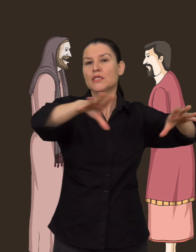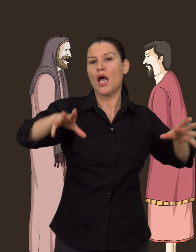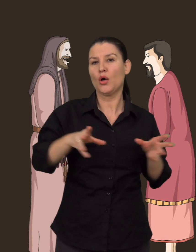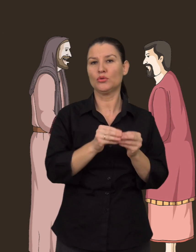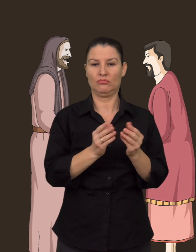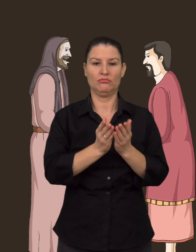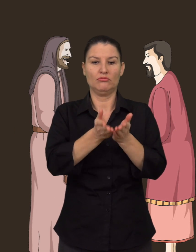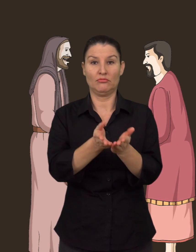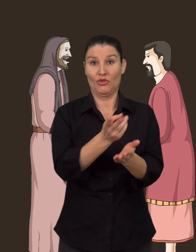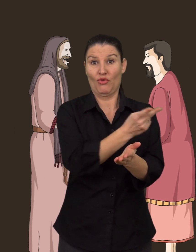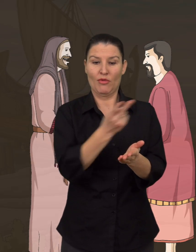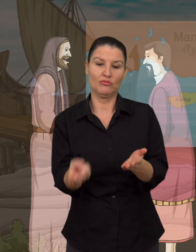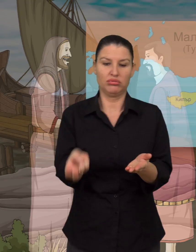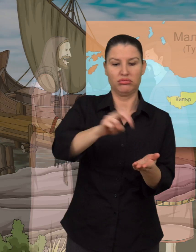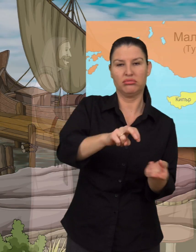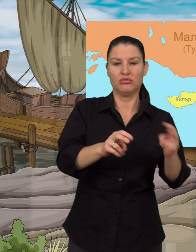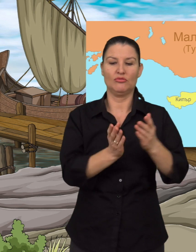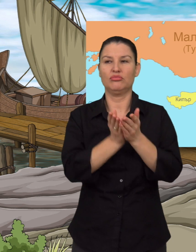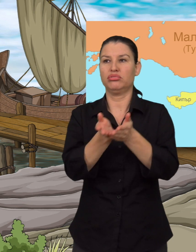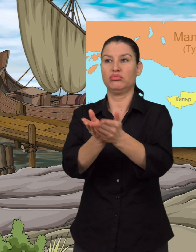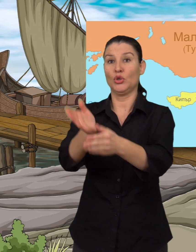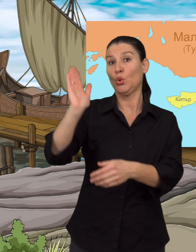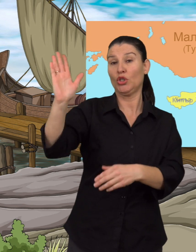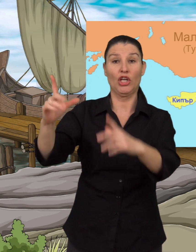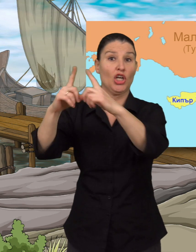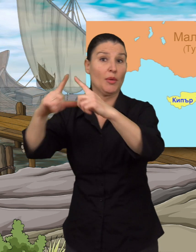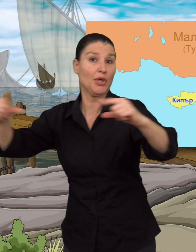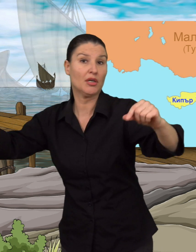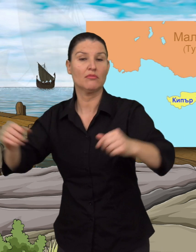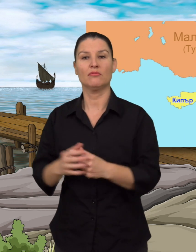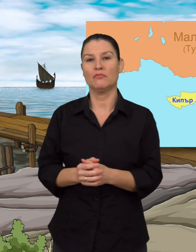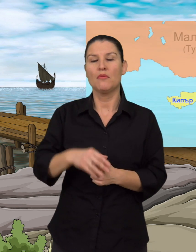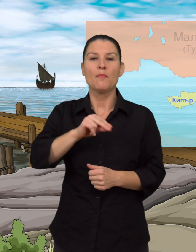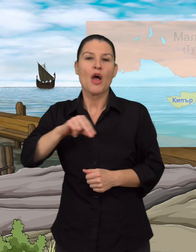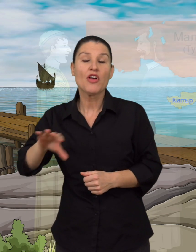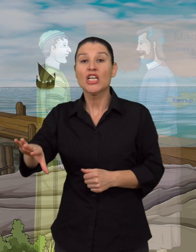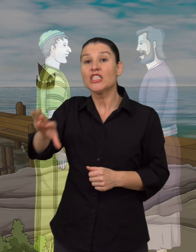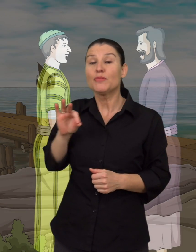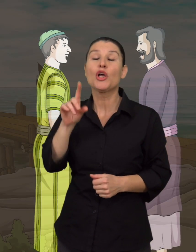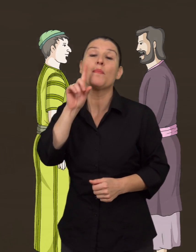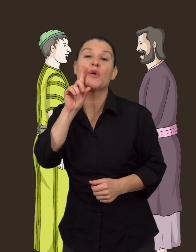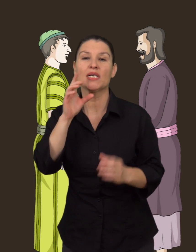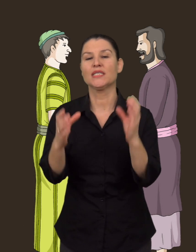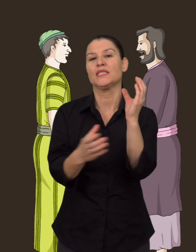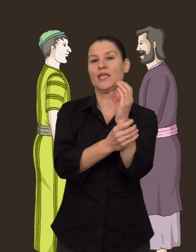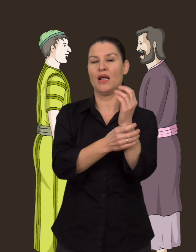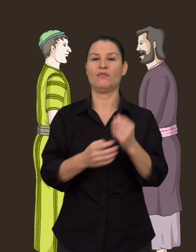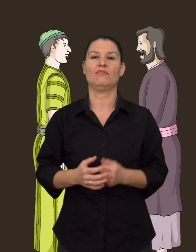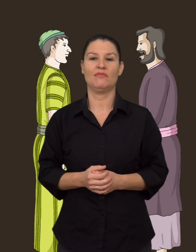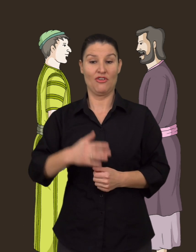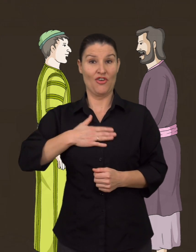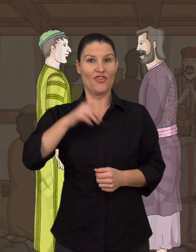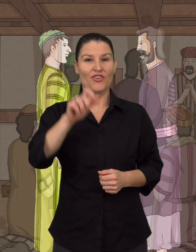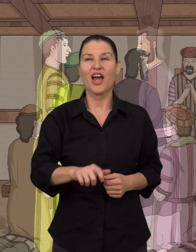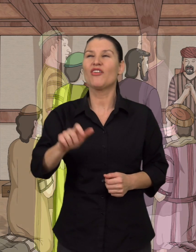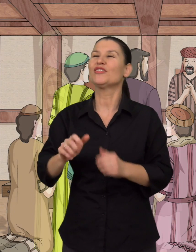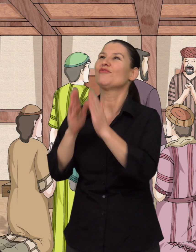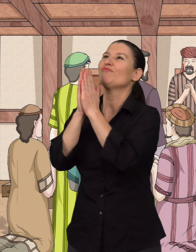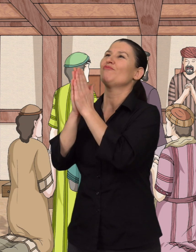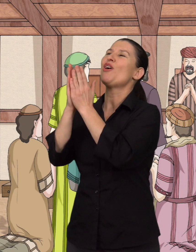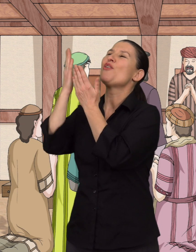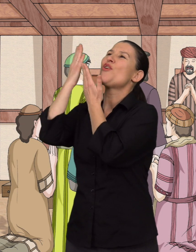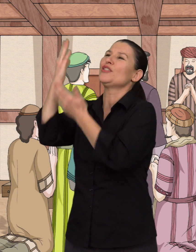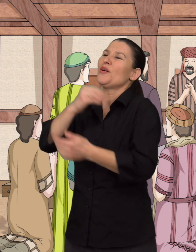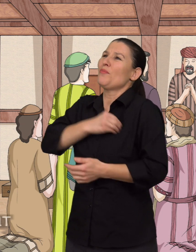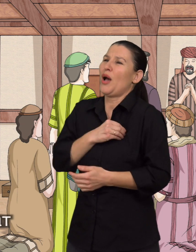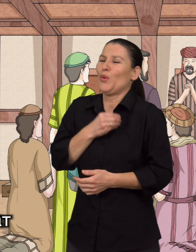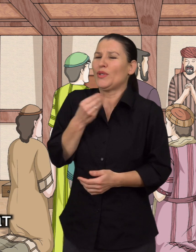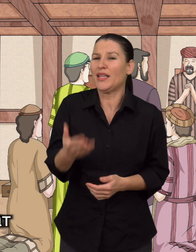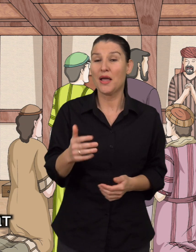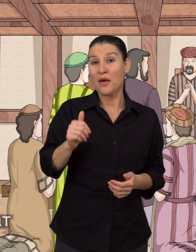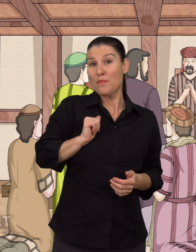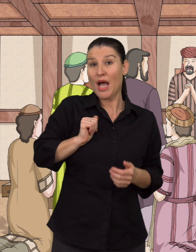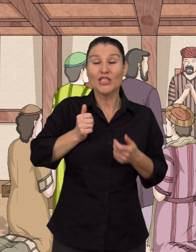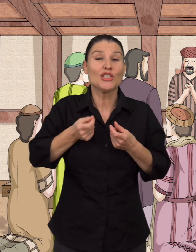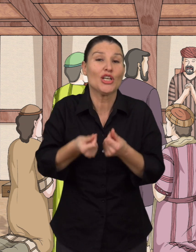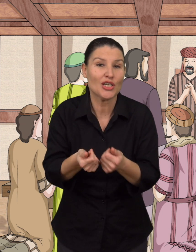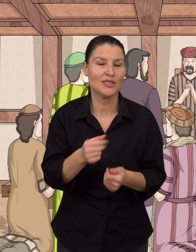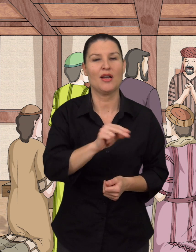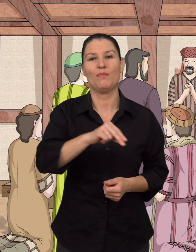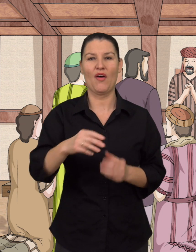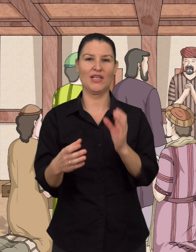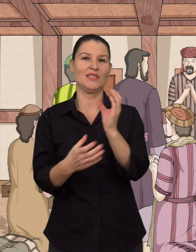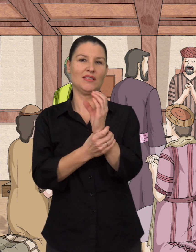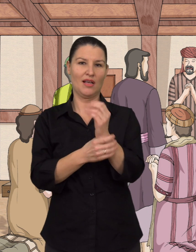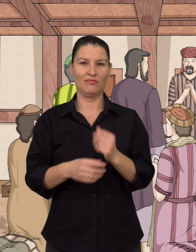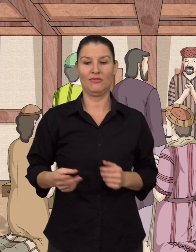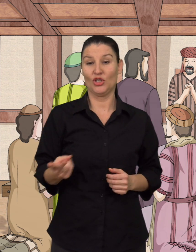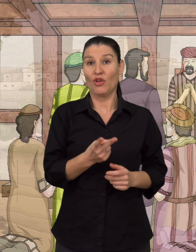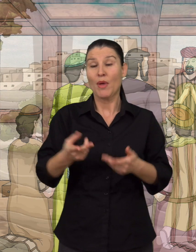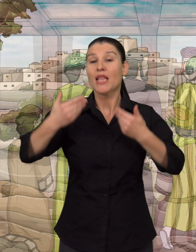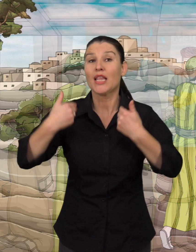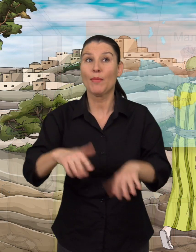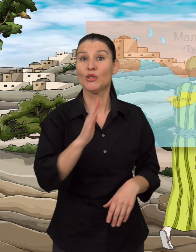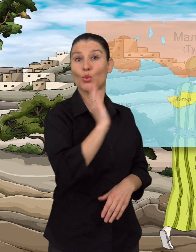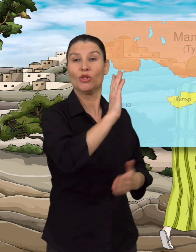Barnabas took Mark and sailed for Cyprus, but Paul chose Silas and left, commended by the brothers to the grace of the Lord.